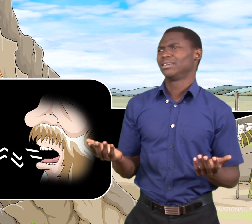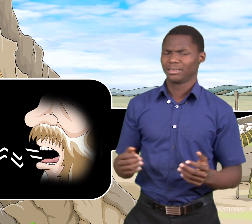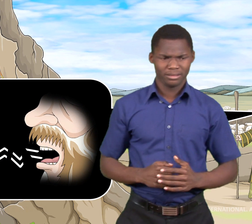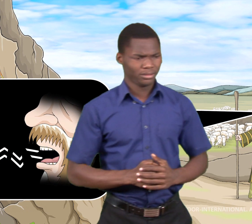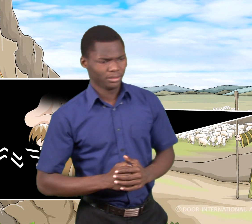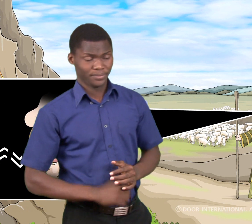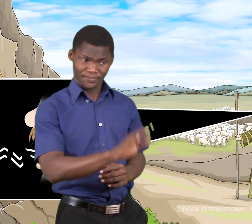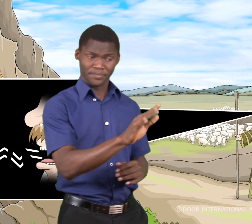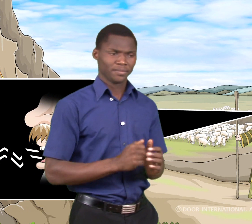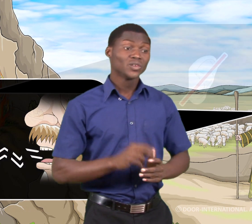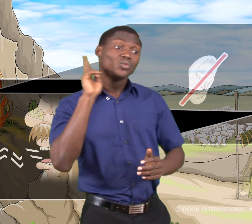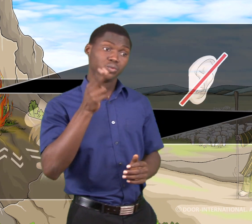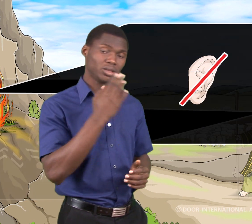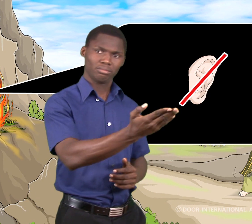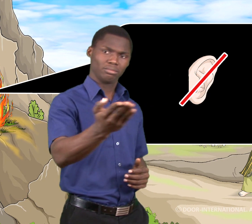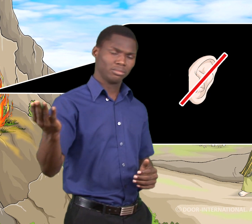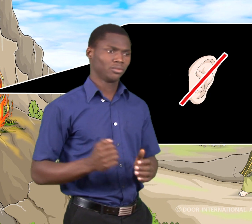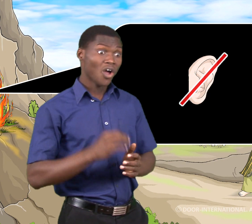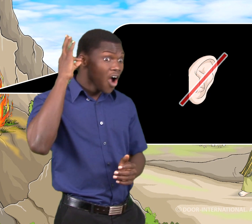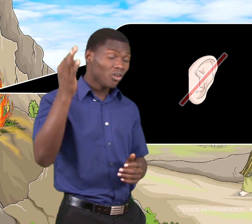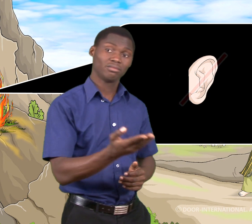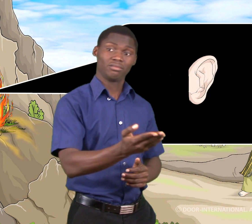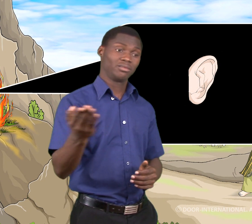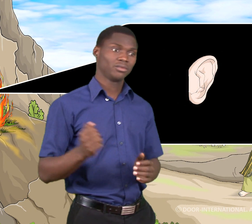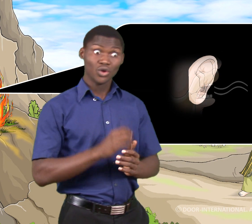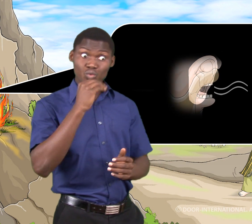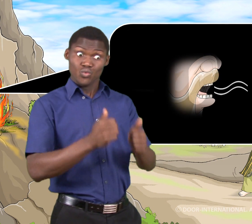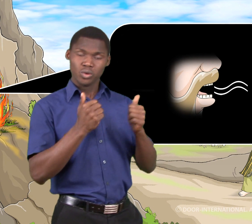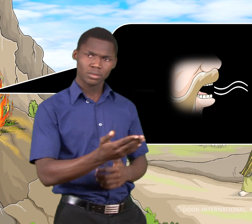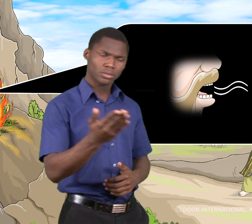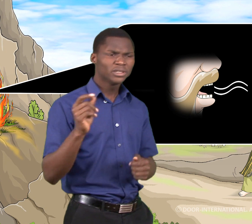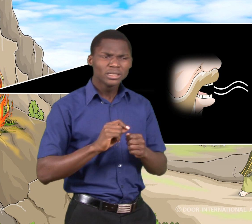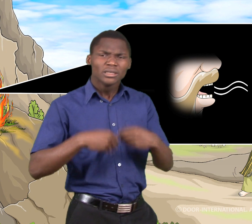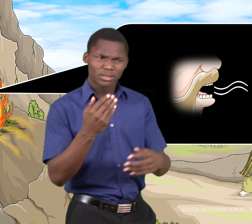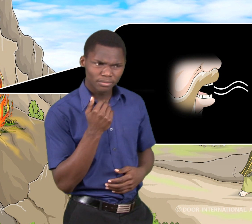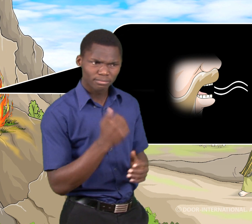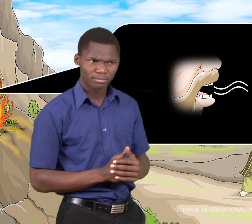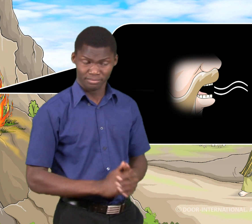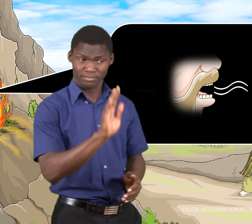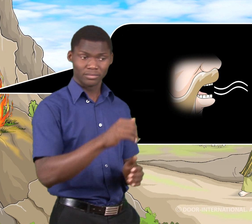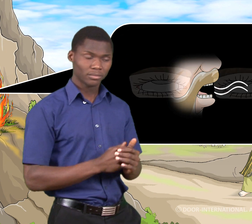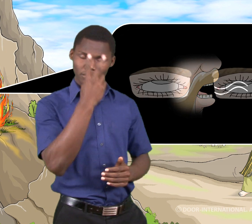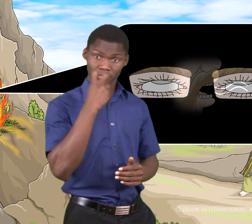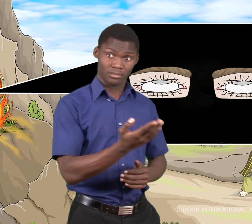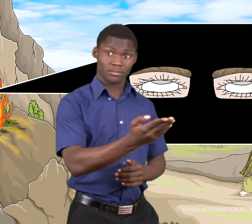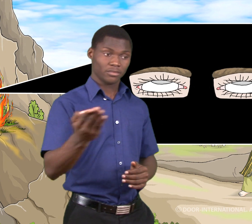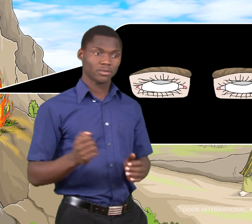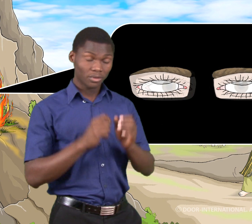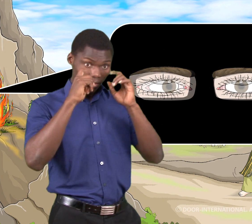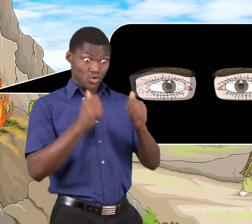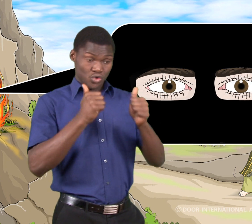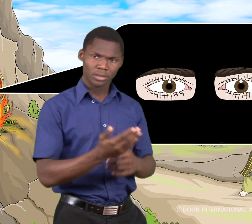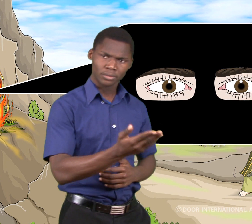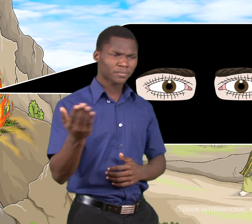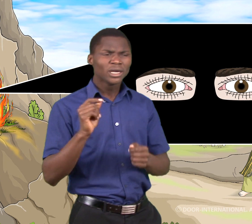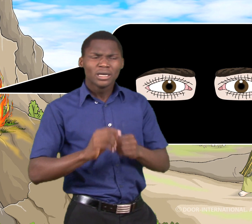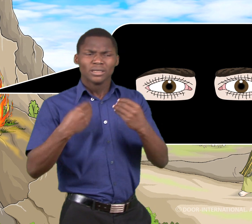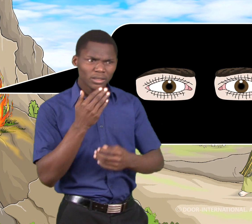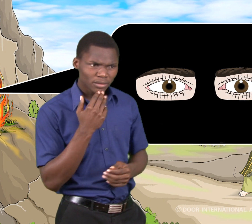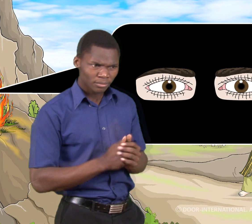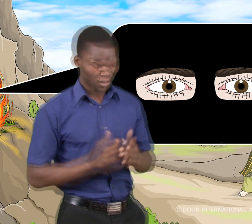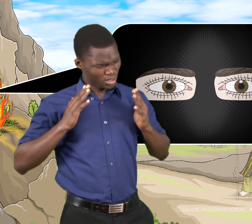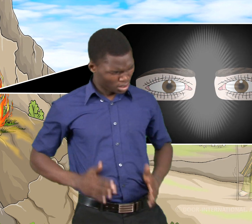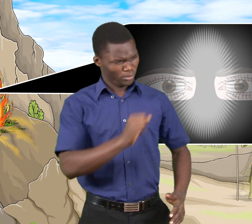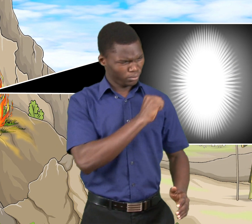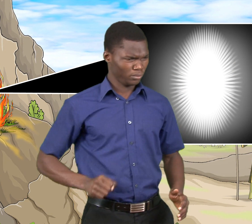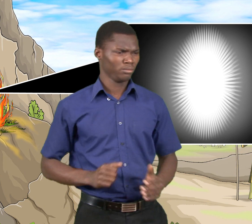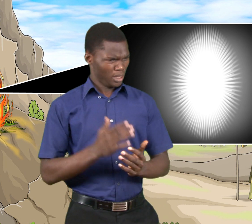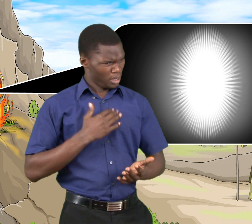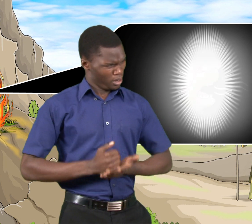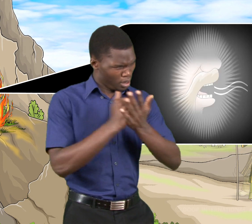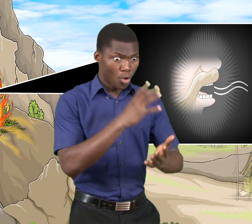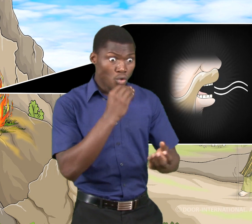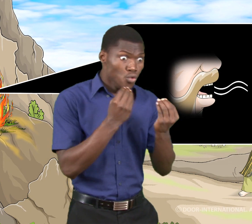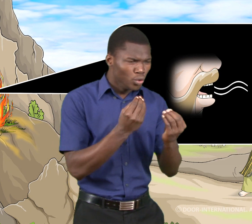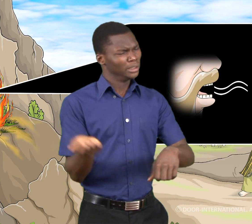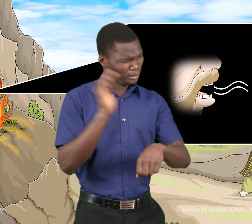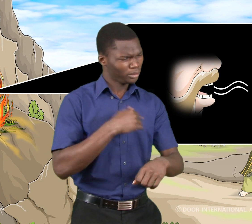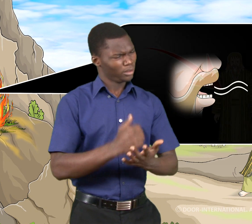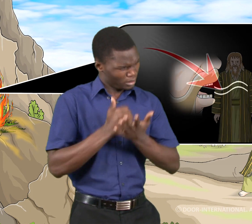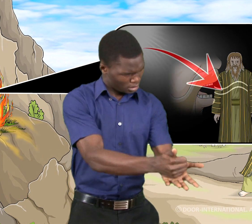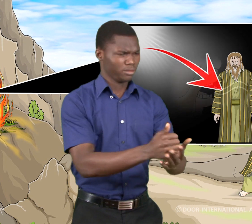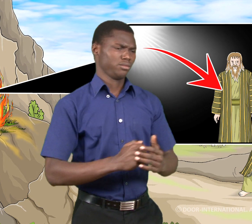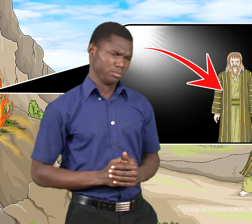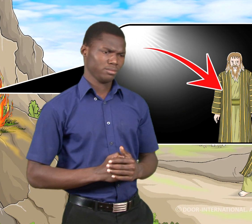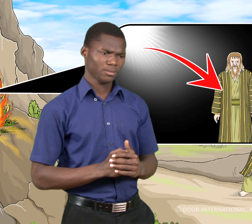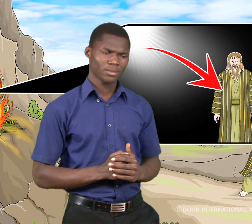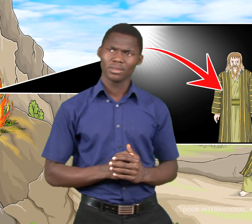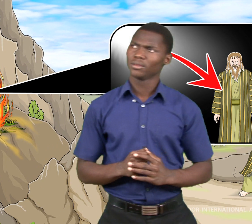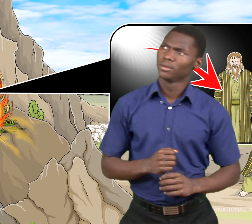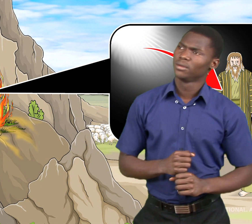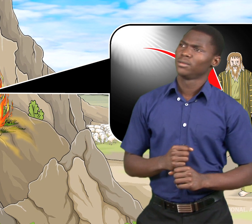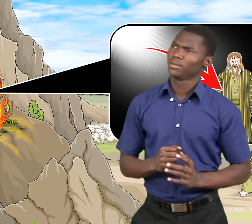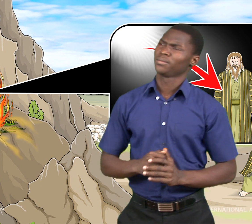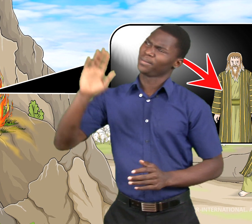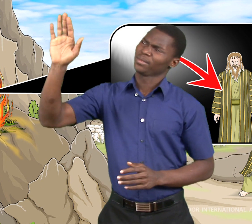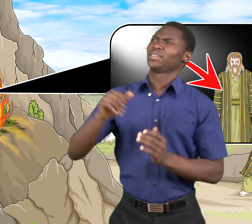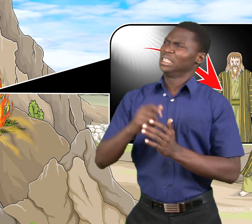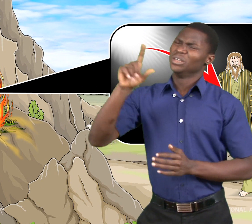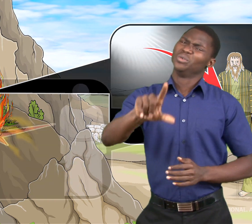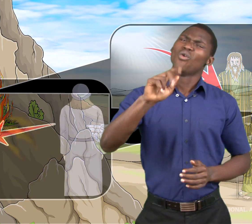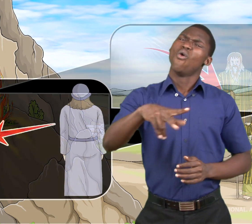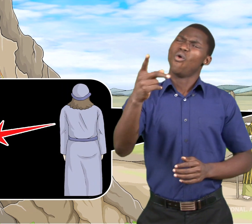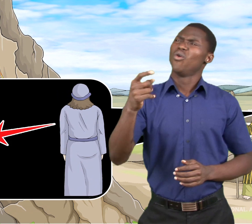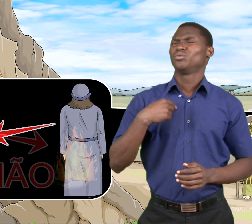Or who makes the mute or the deaf, the sighted or the blind? Is it not I, the LORD? Now go! I will help you as you speak, and I will teach you what to say.”